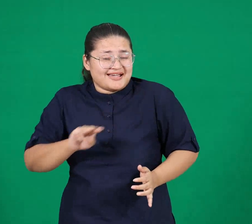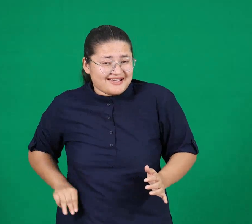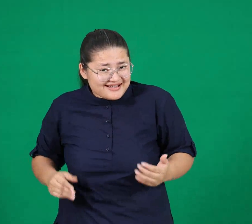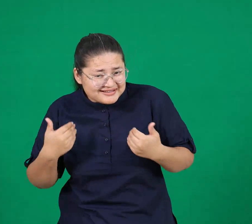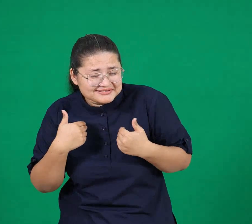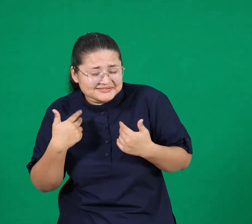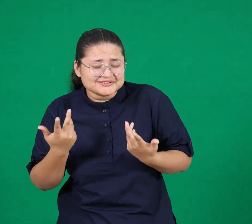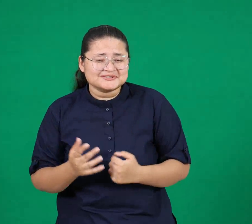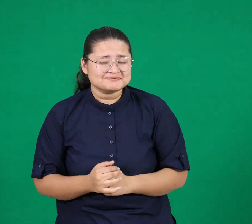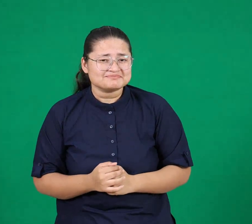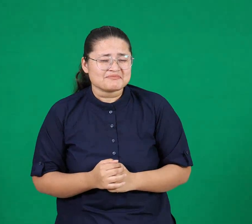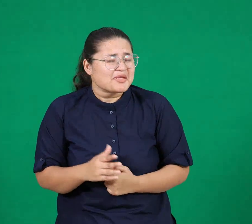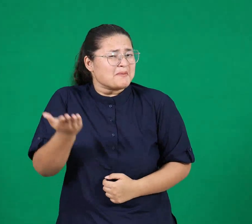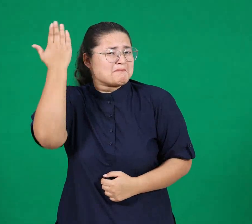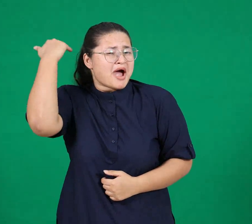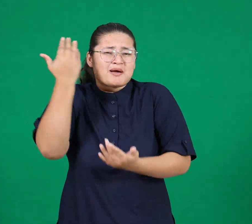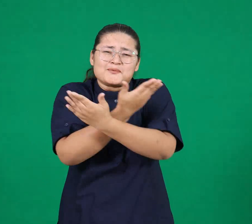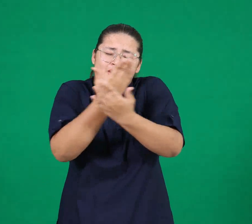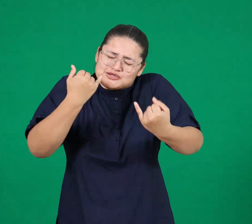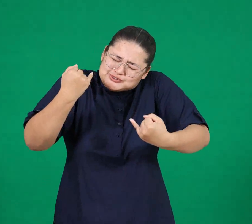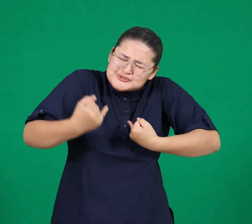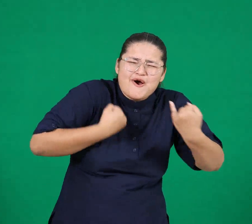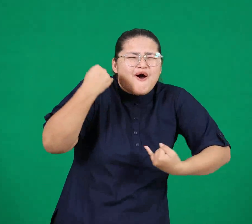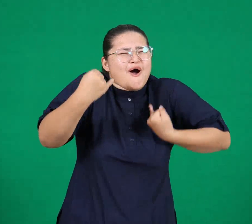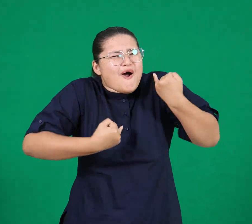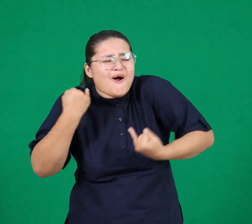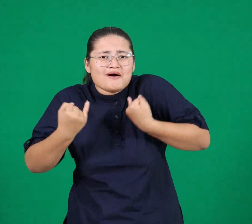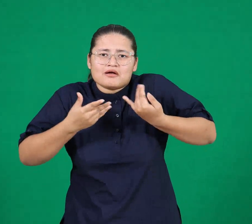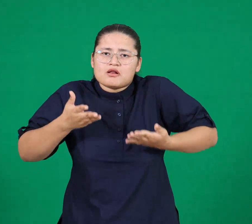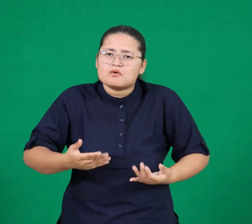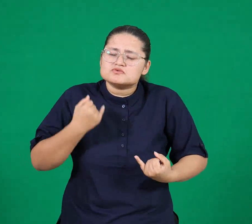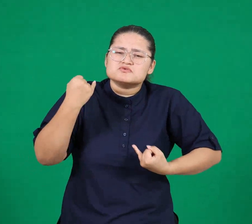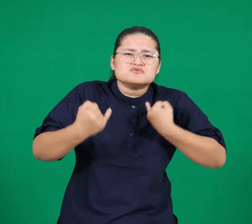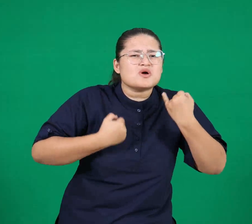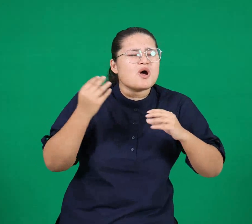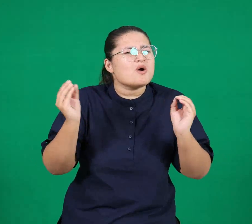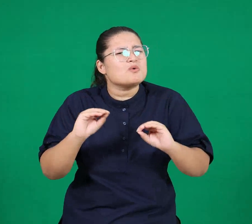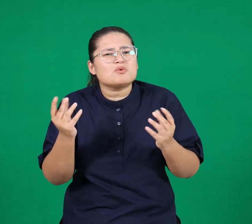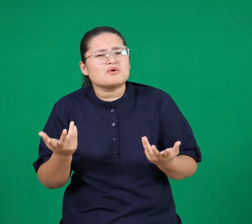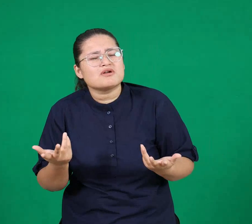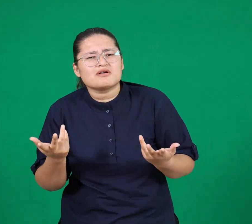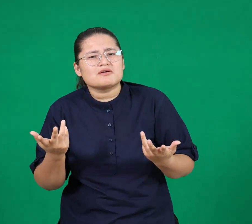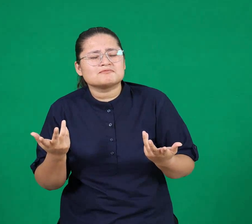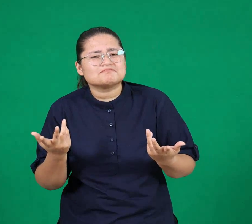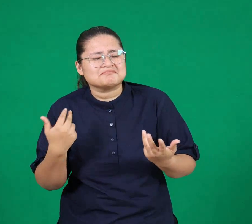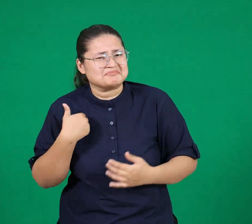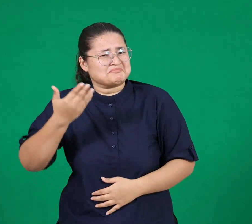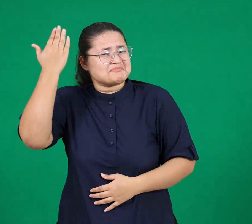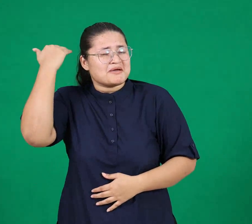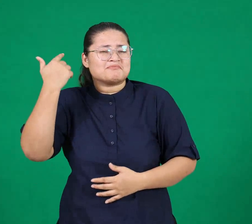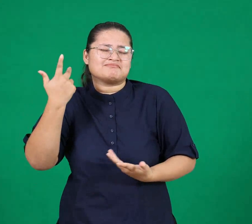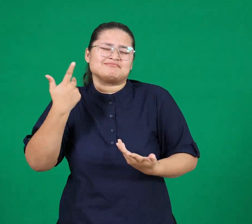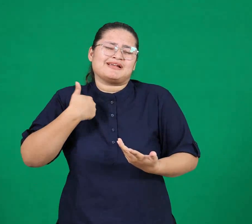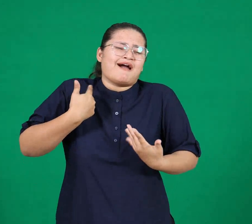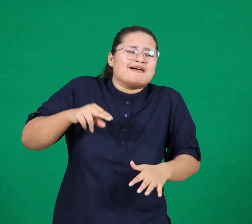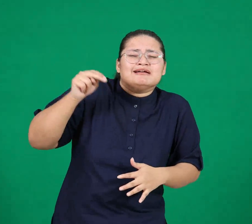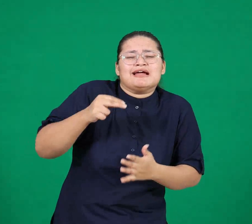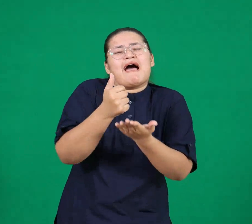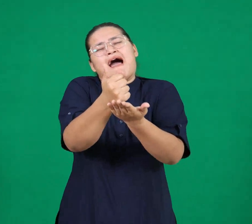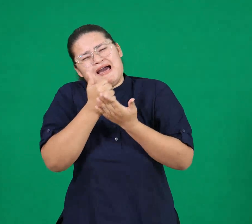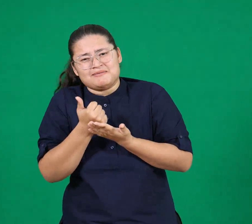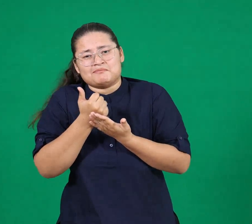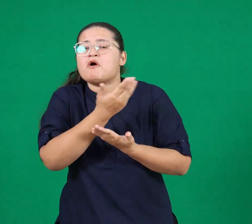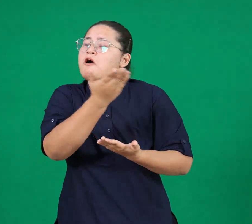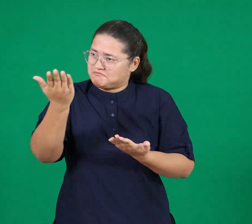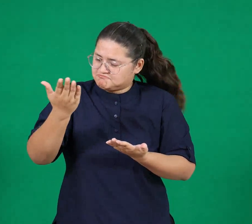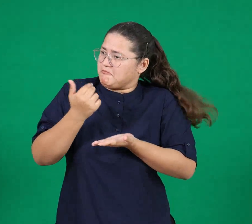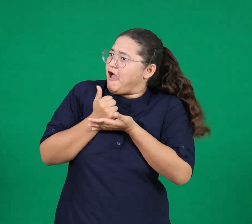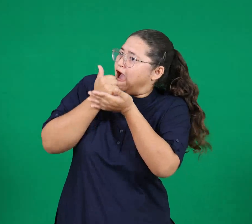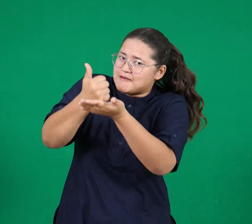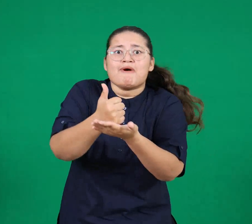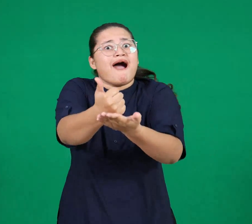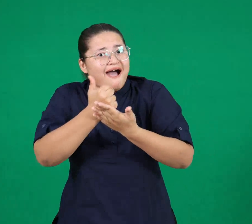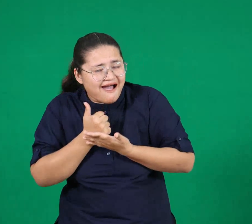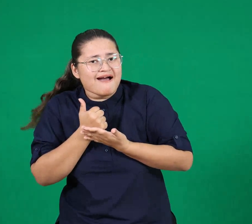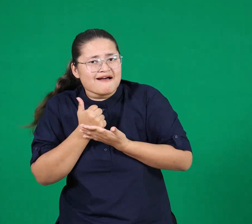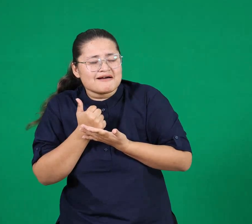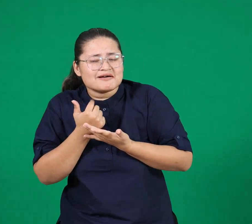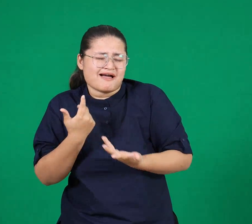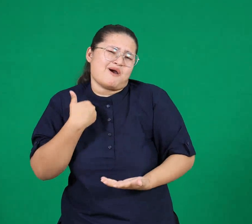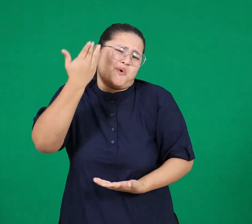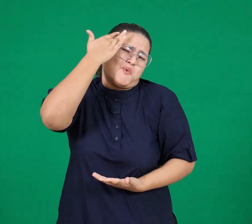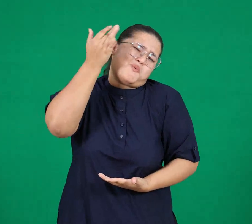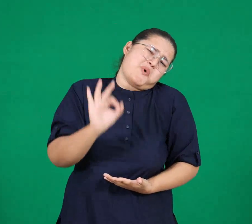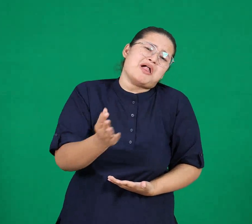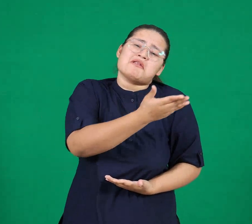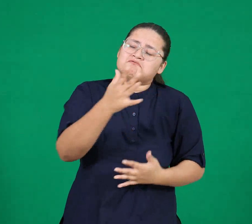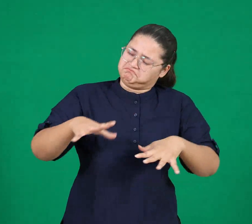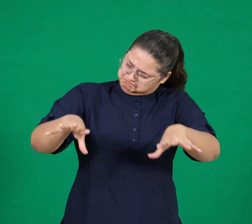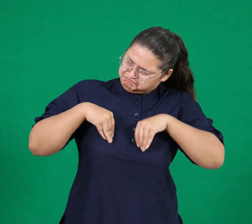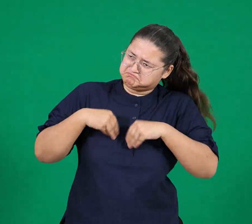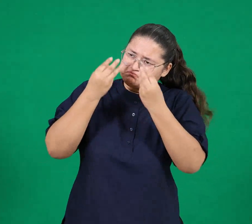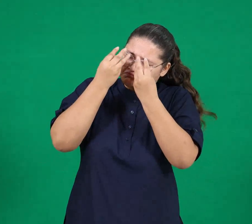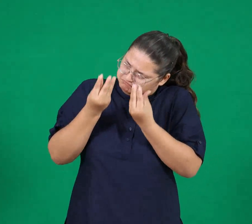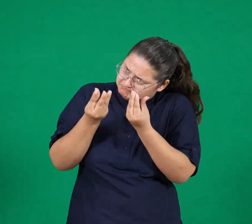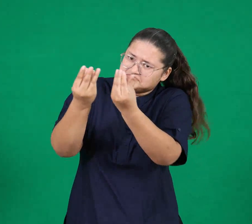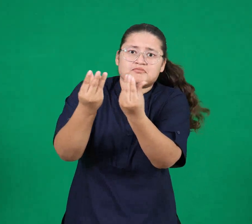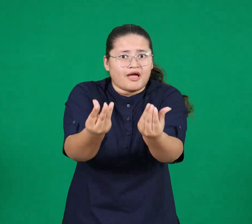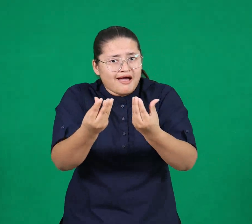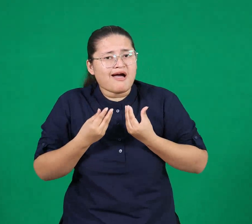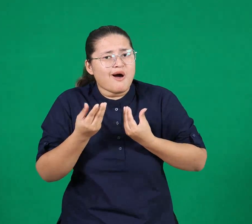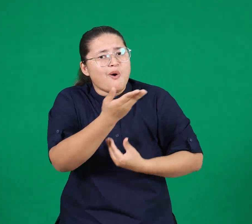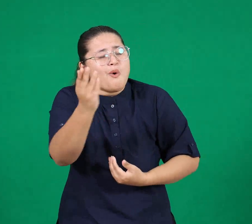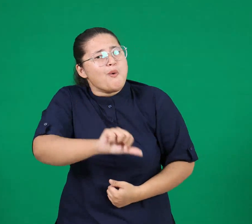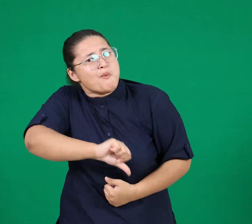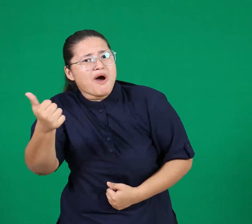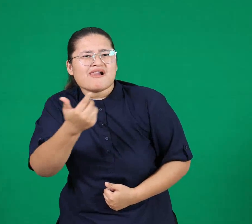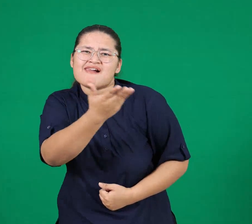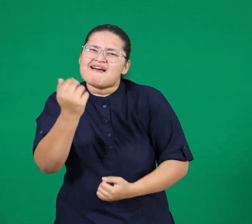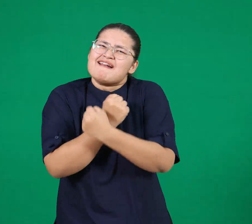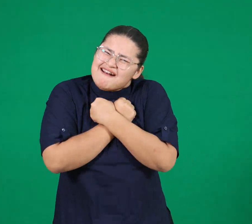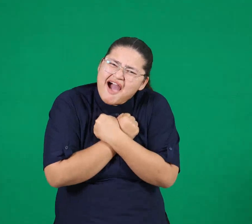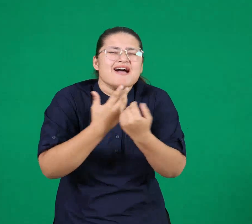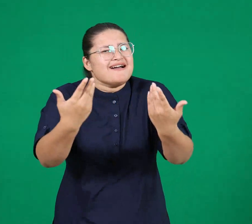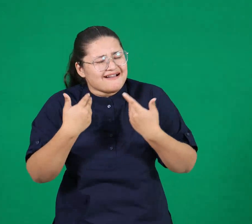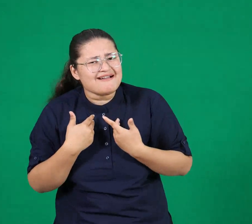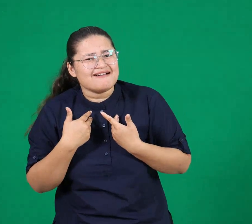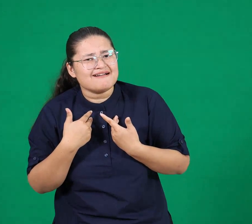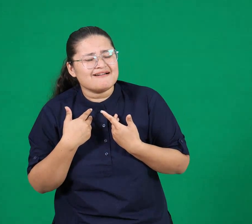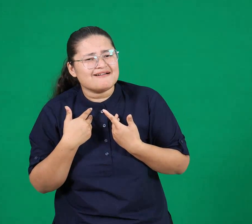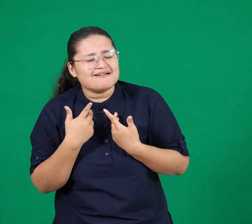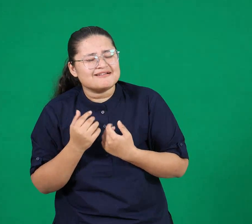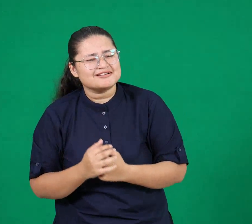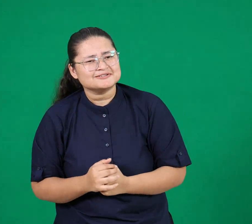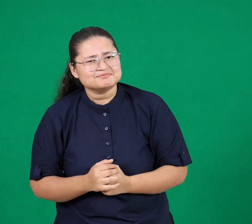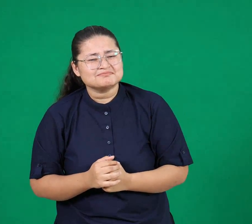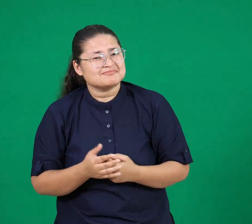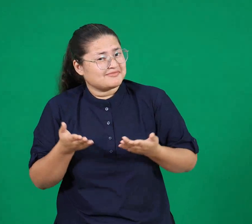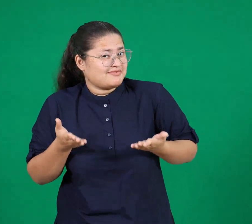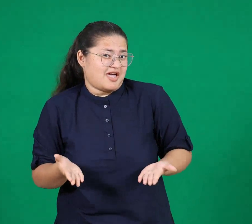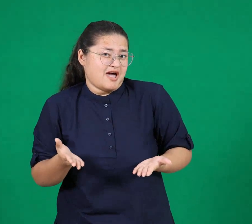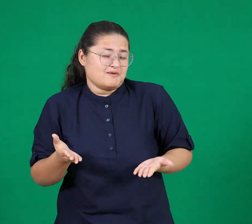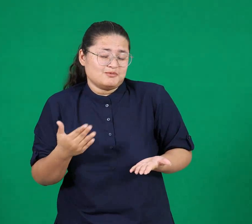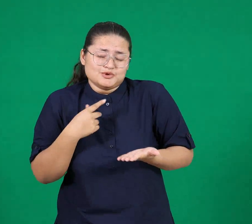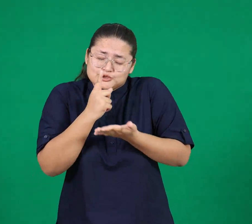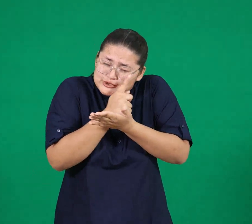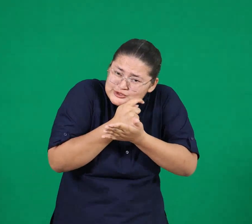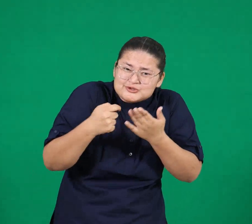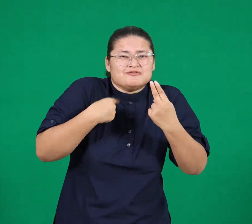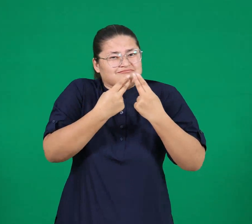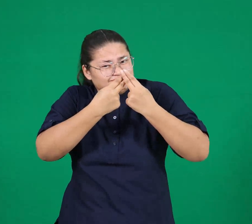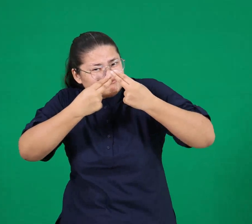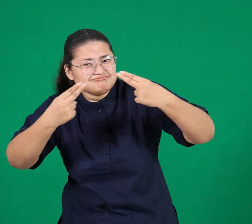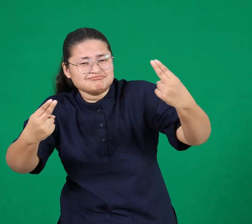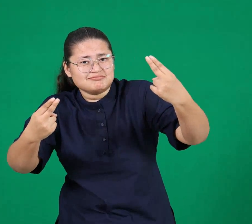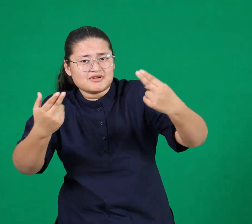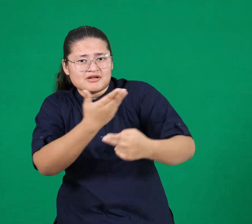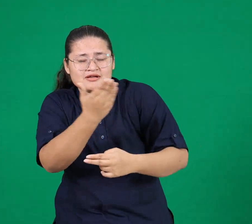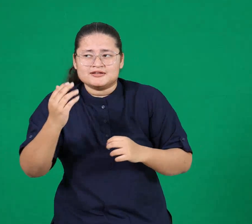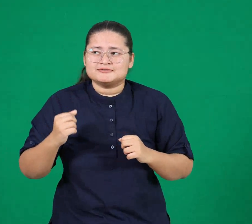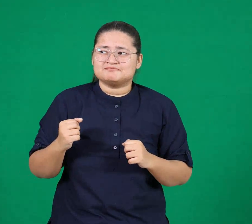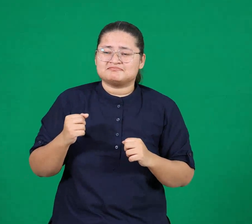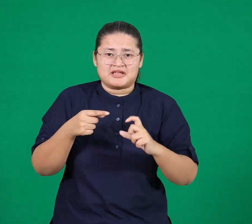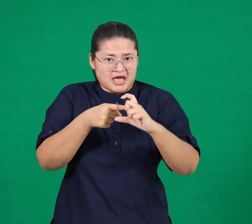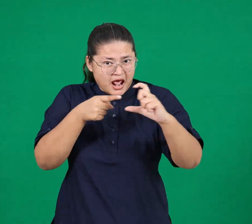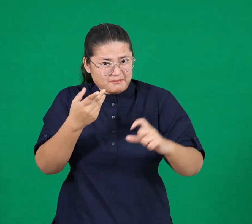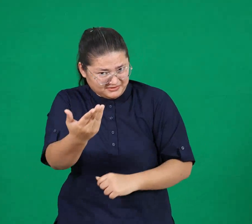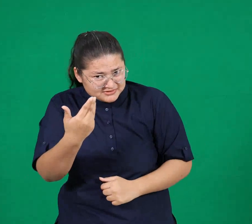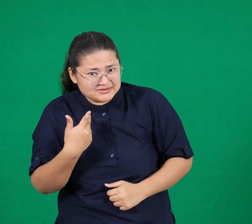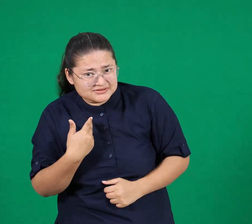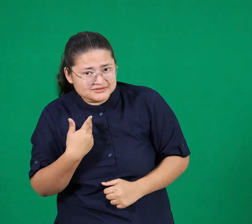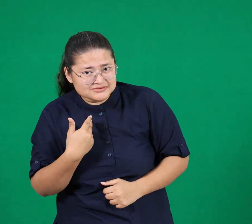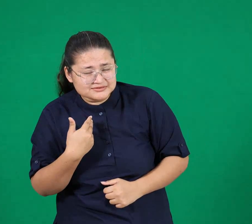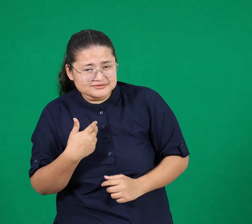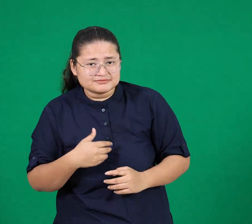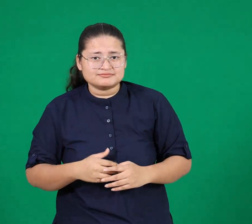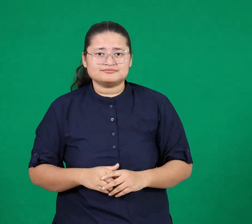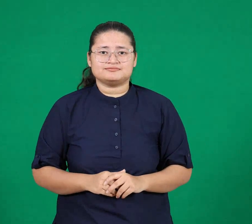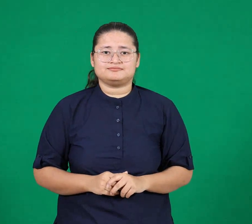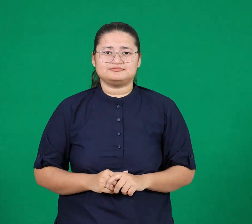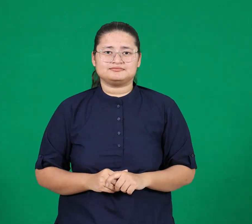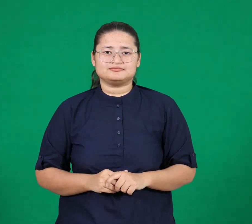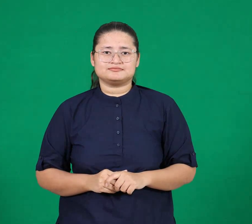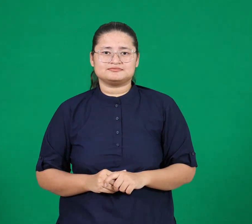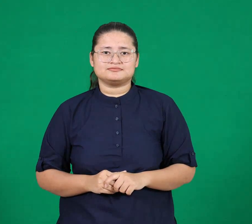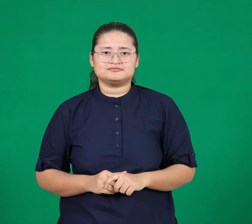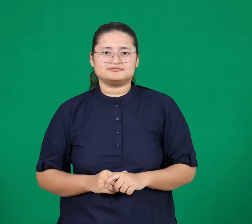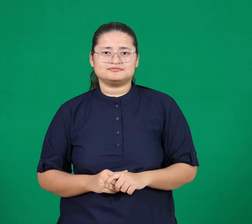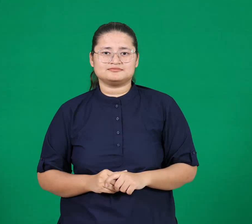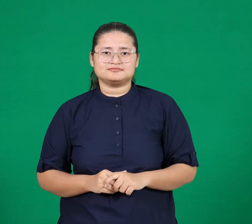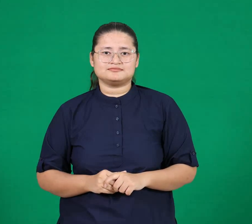What then has become of your blessing? For I can testify that, if it were possible, you would have torn out your eyes and given them to me. Have I now become your enemy by telling you the truth?